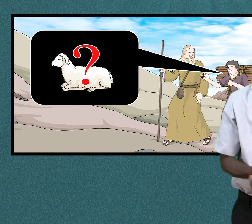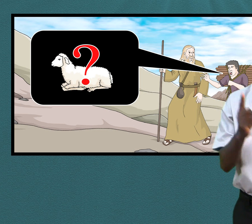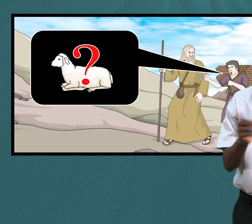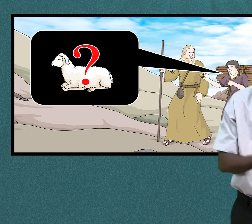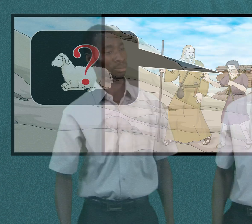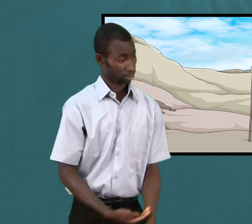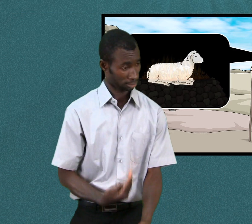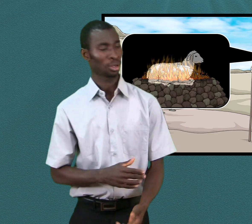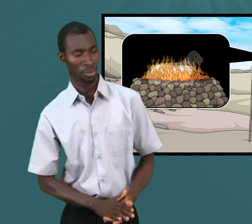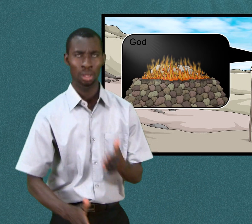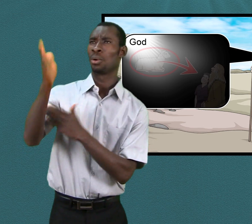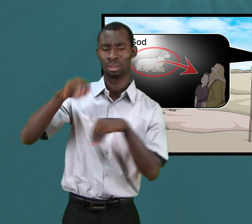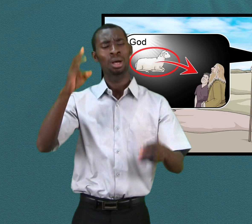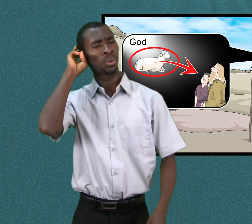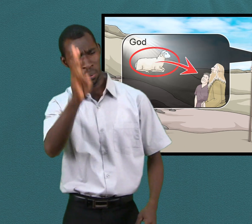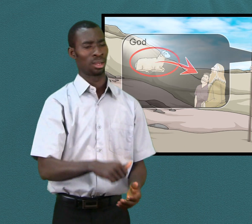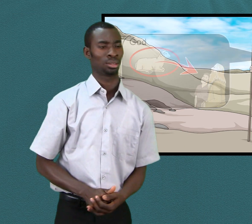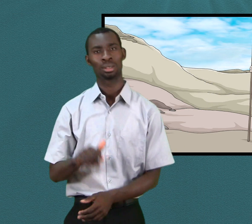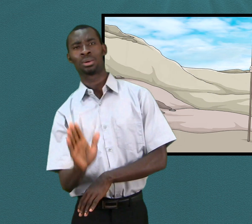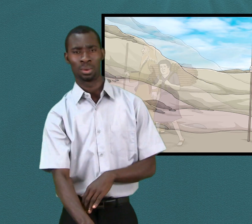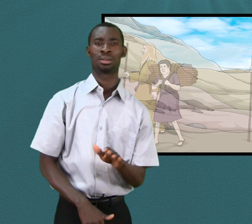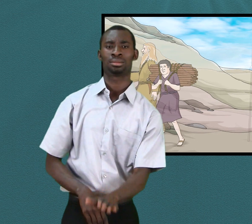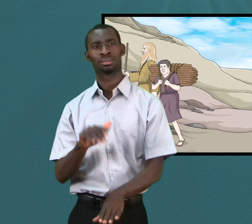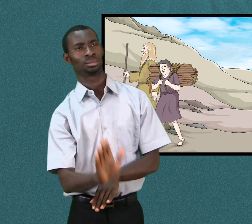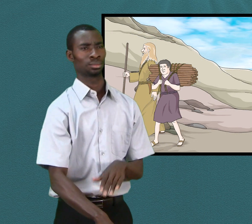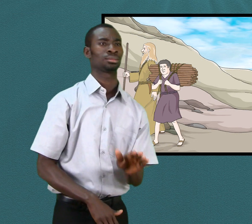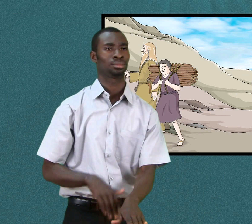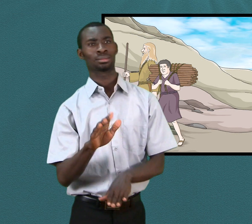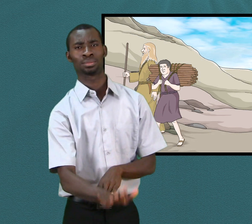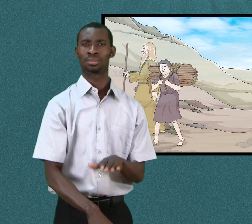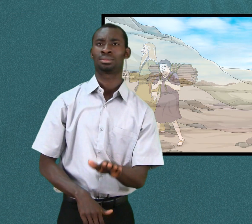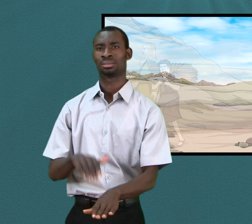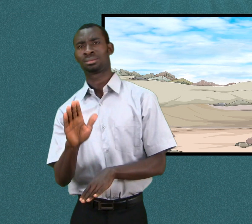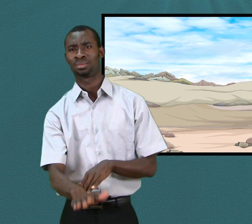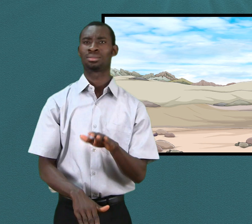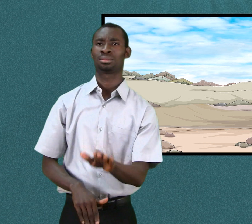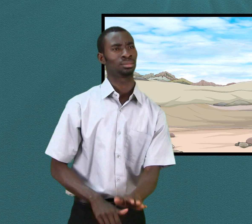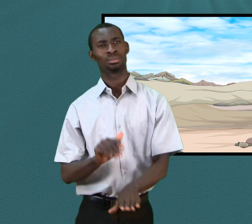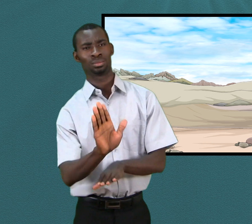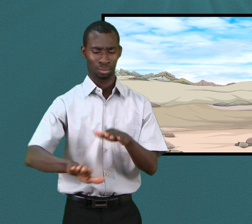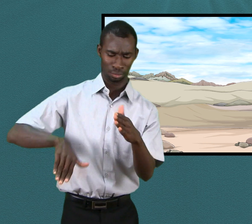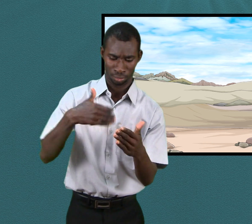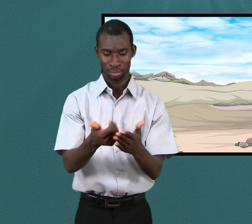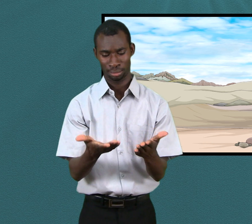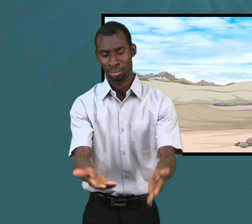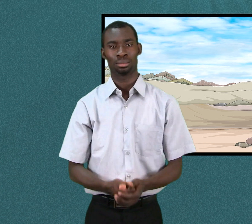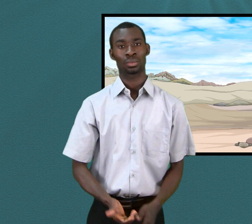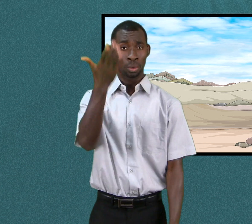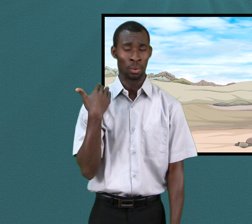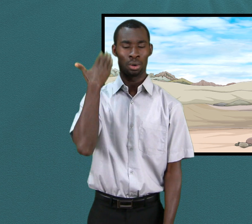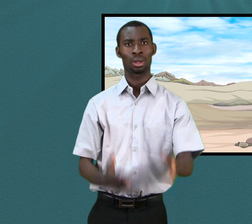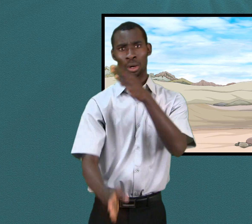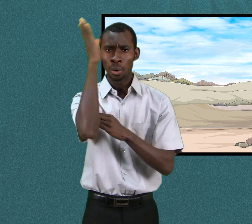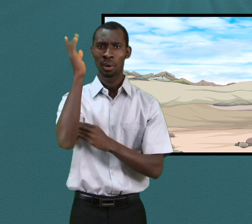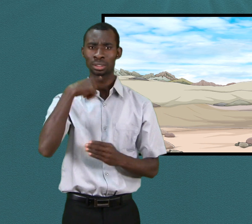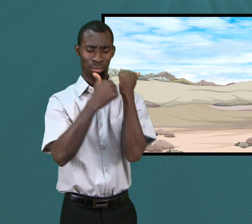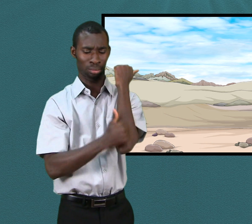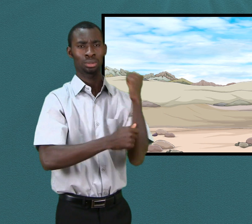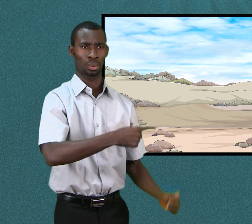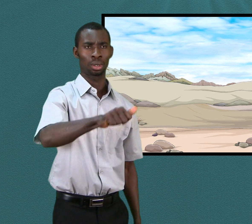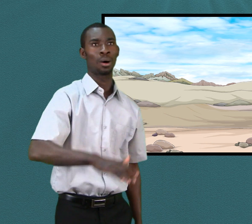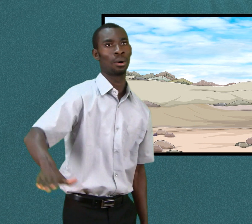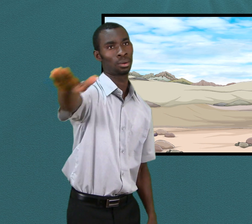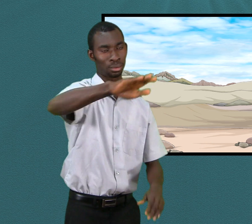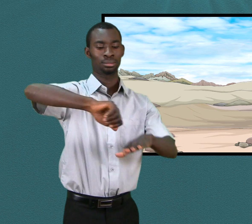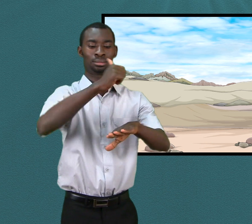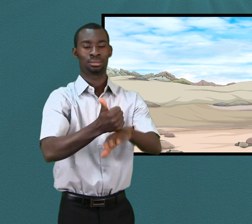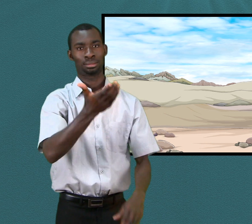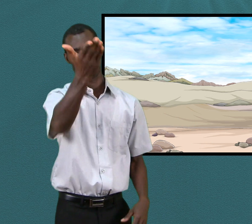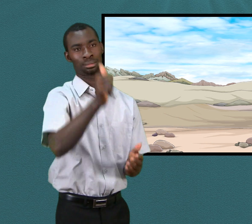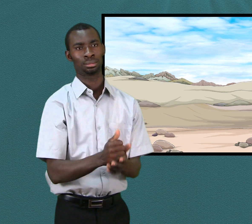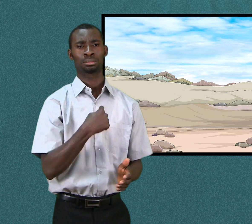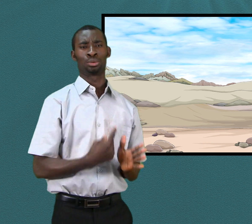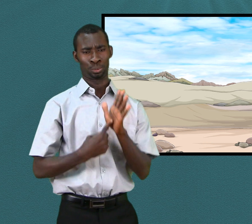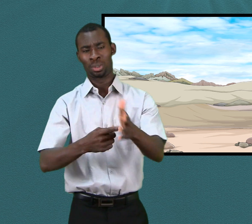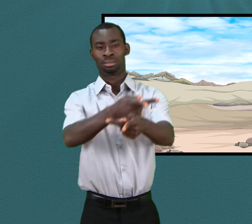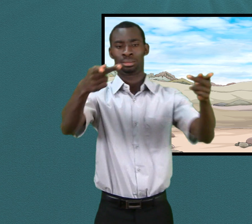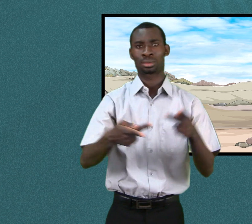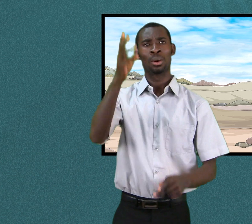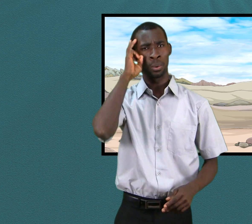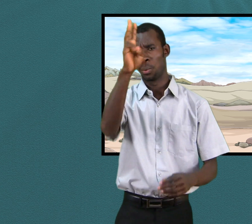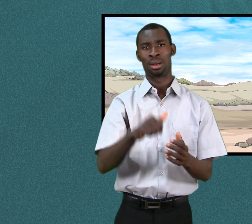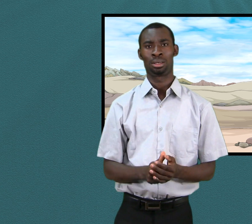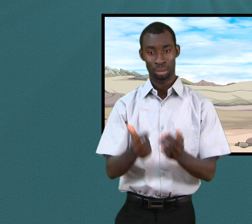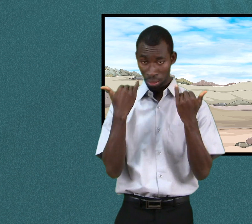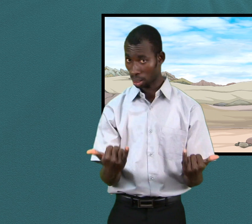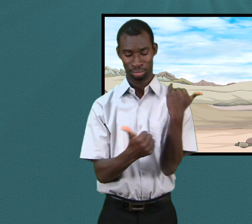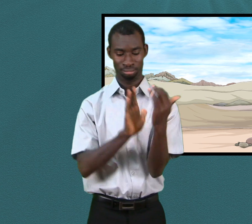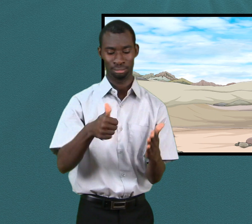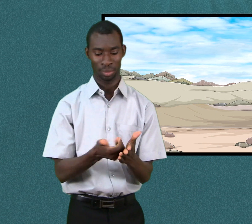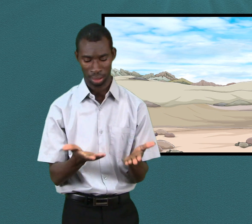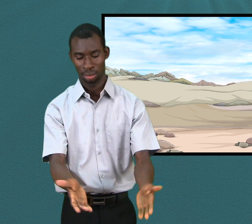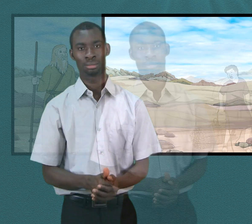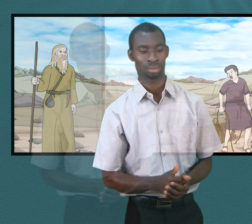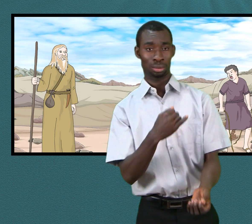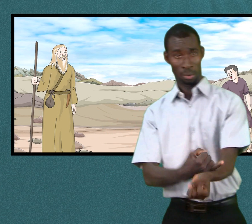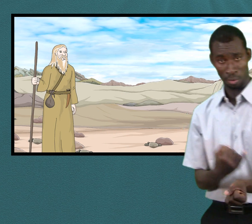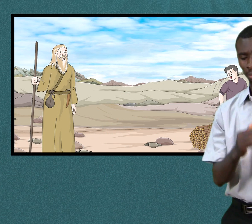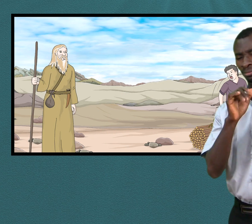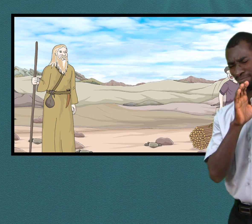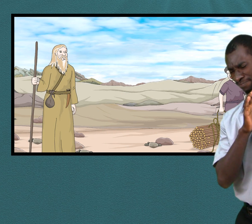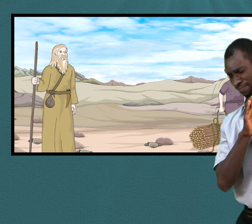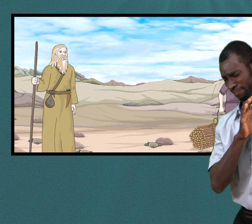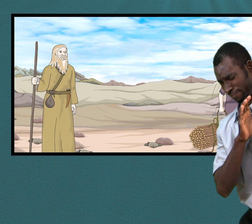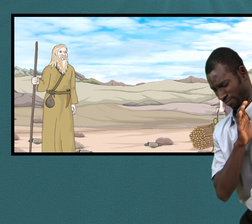Abraham answered, “God Himself will provide the lamb for the burnt offering, my son.” And the two walked on together.